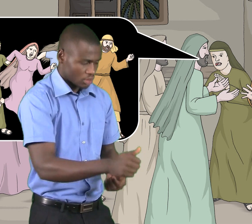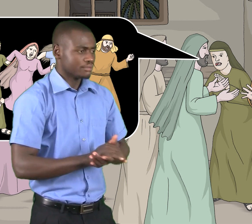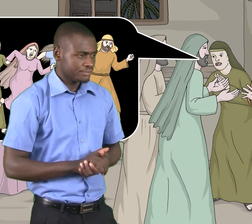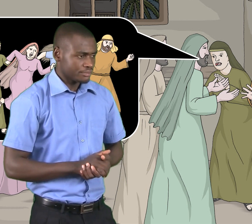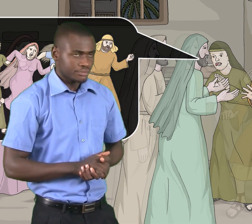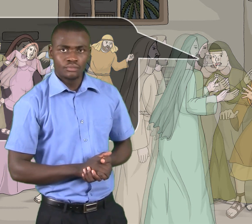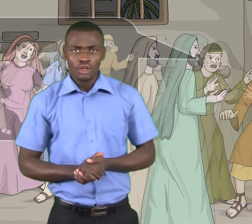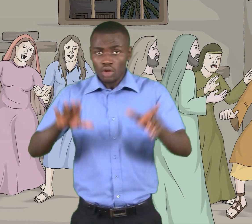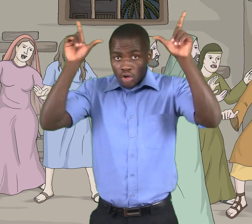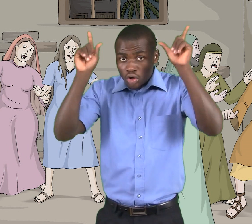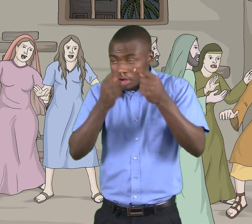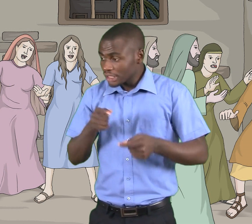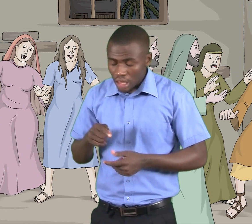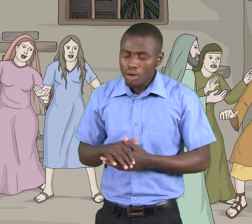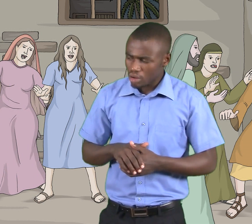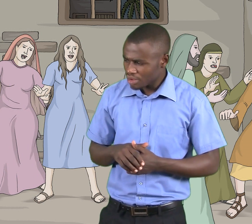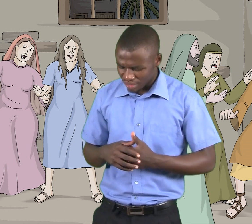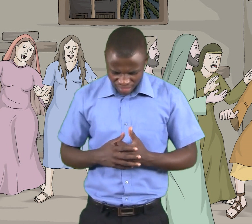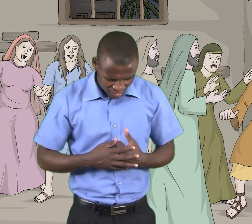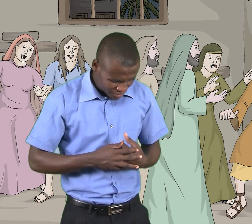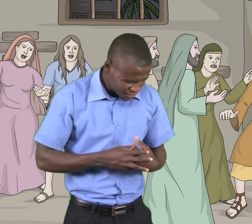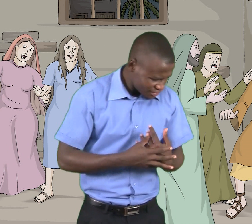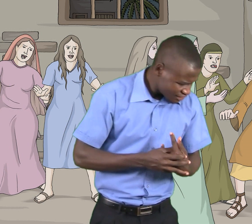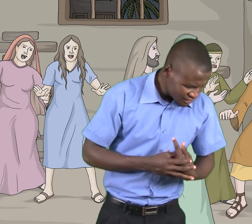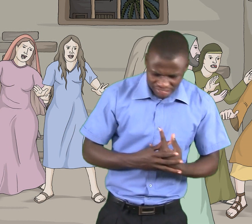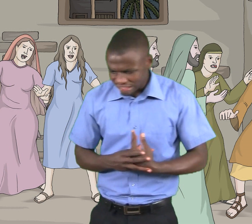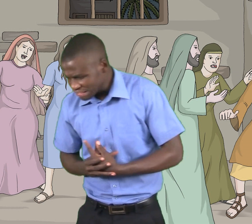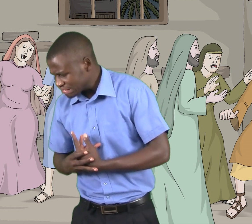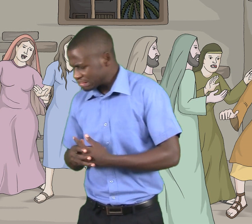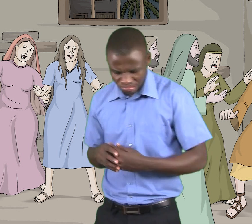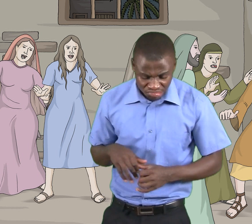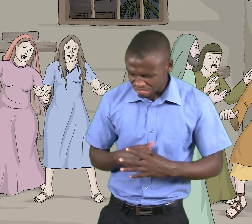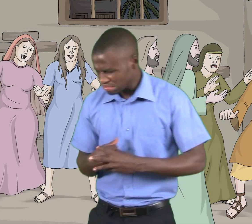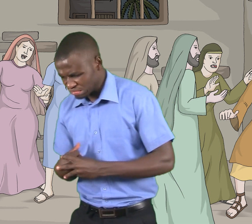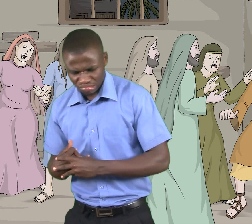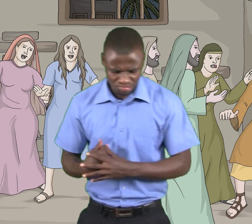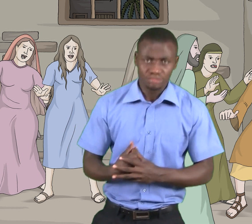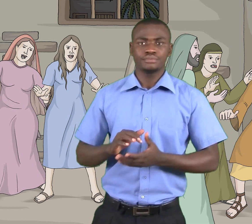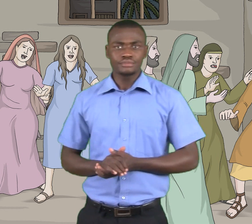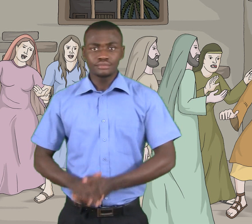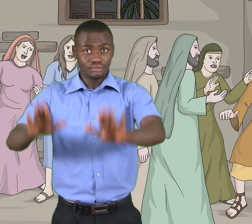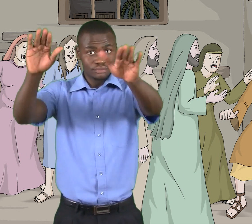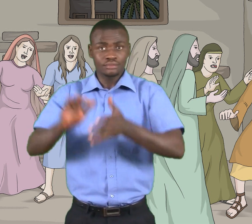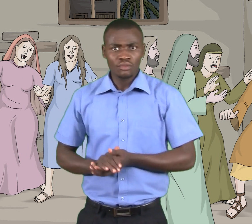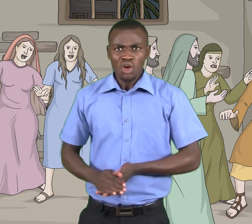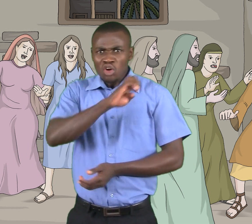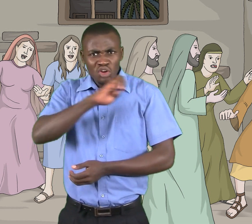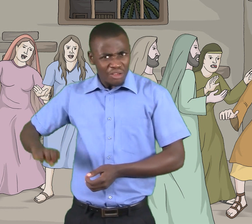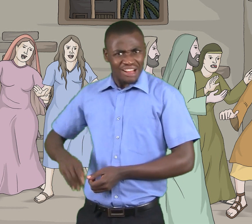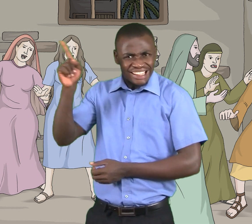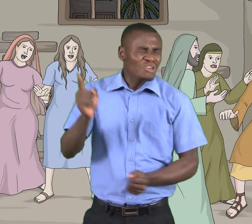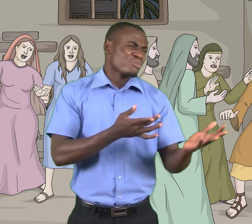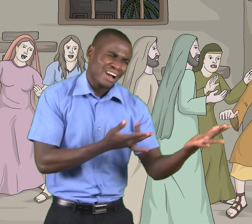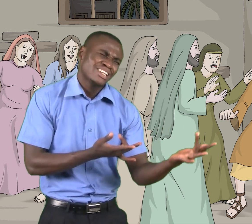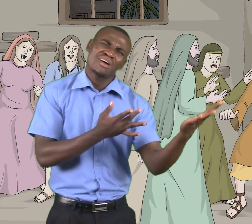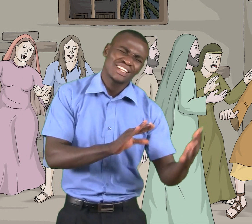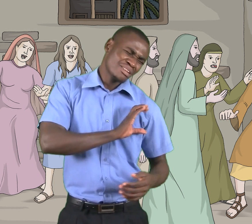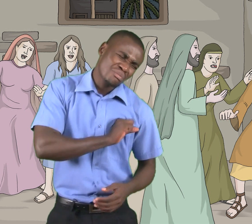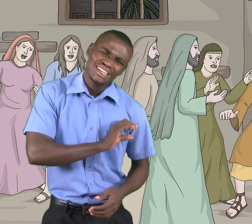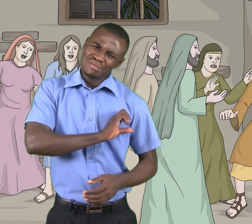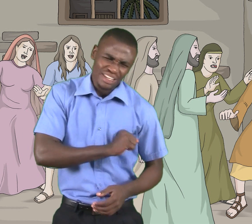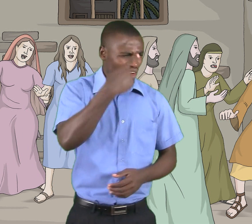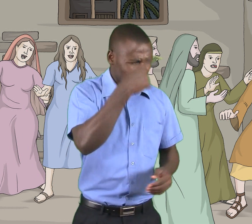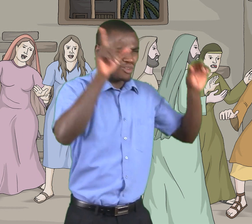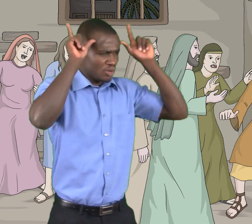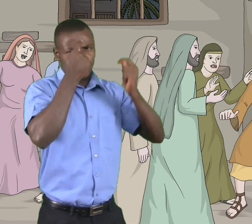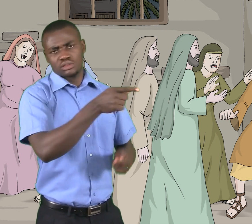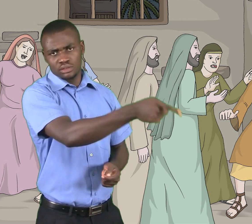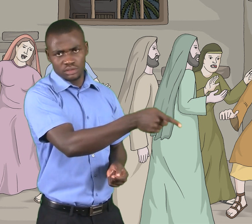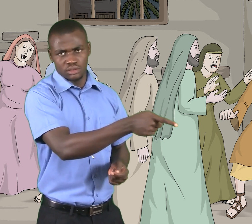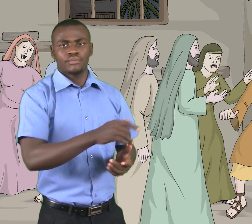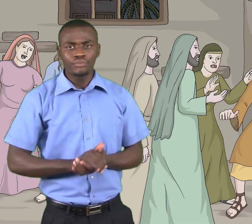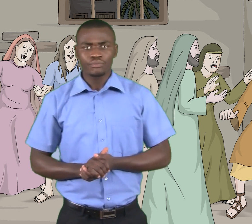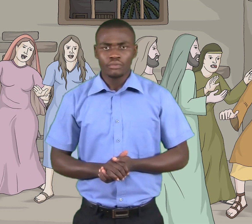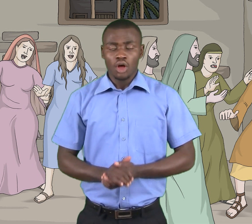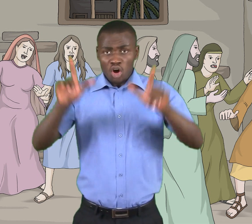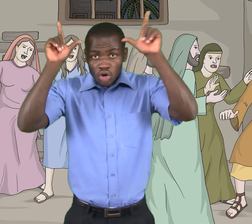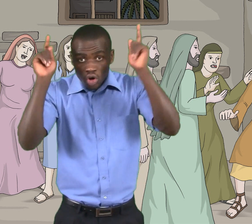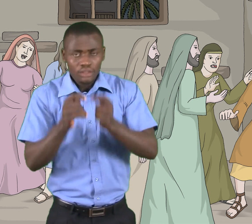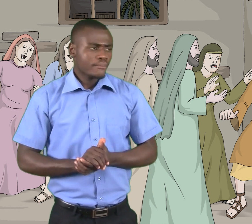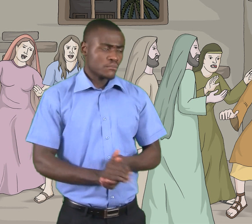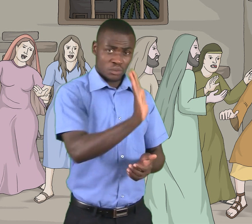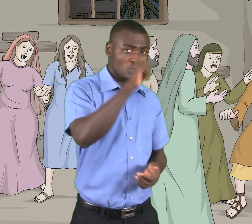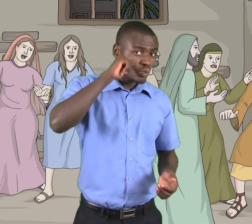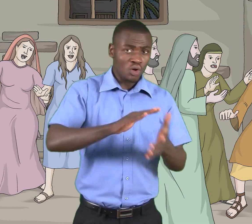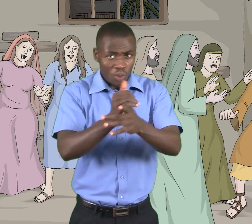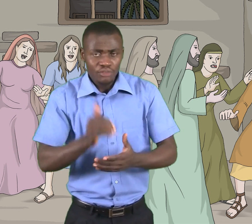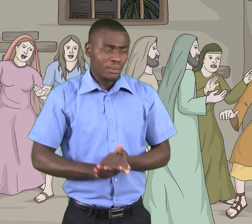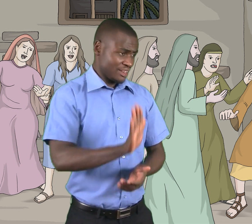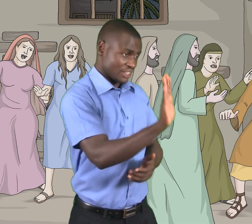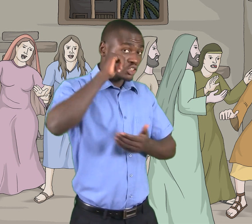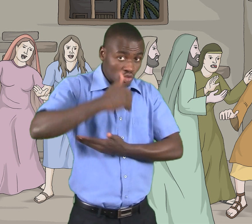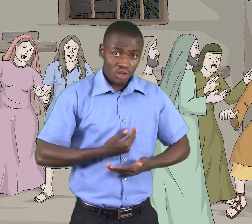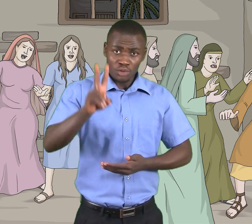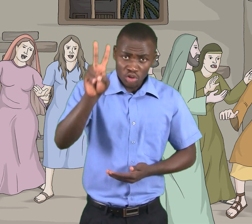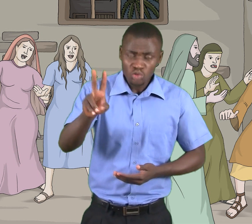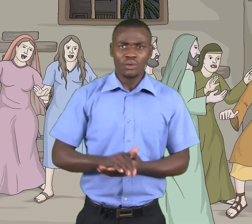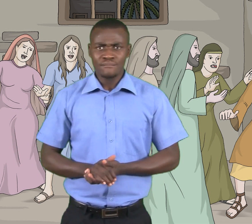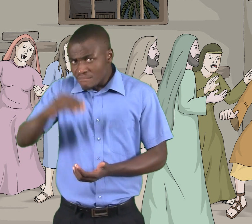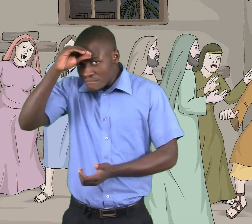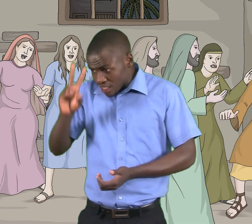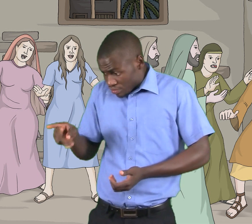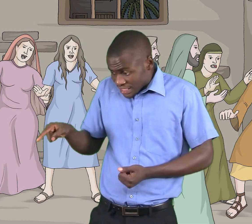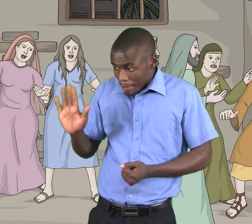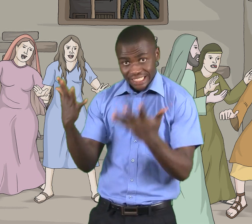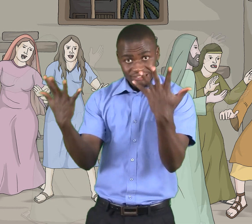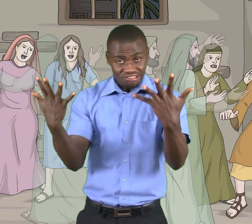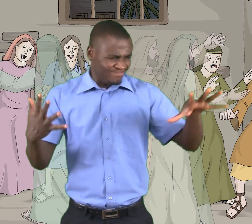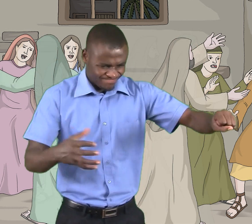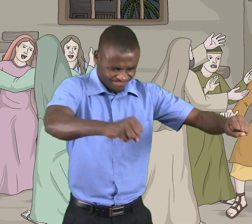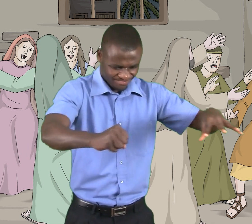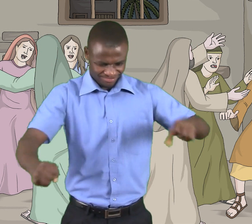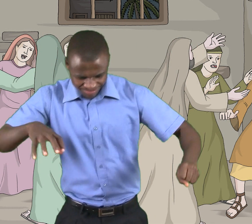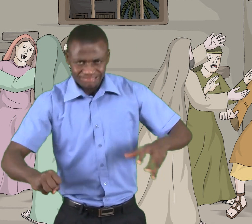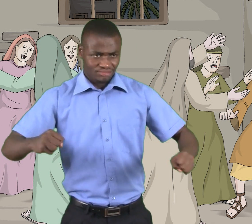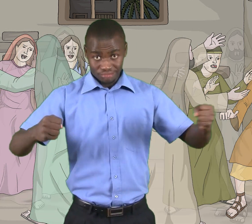But when Lot hesitated, the men grabbed his hand and the hands of his wife and his two daughters.